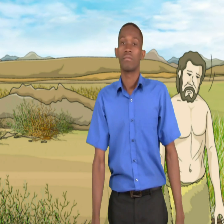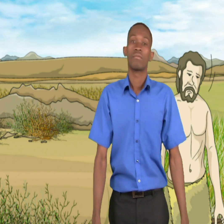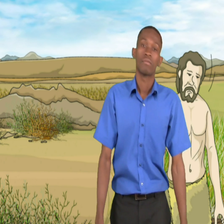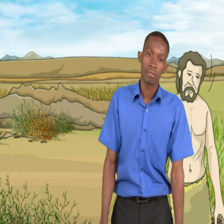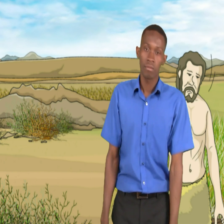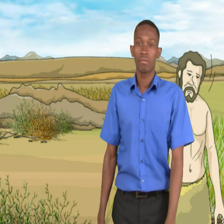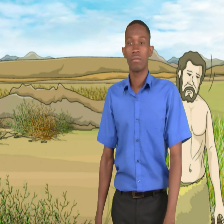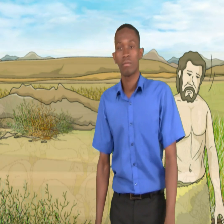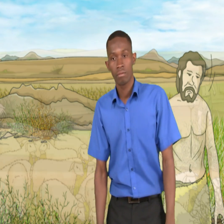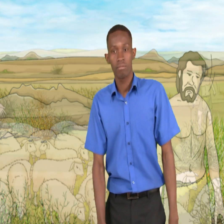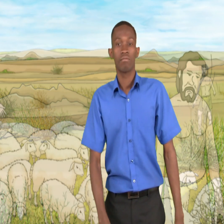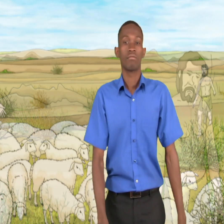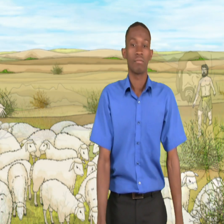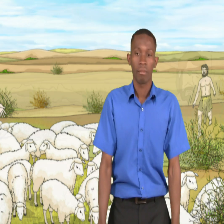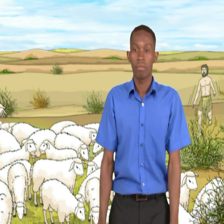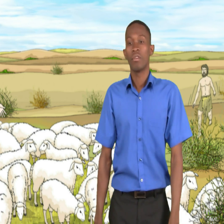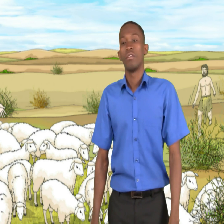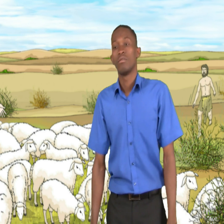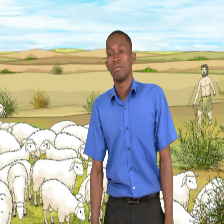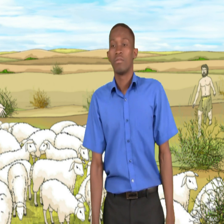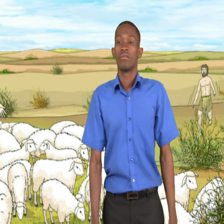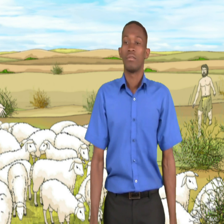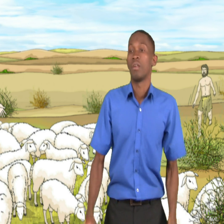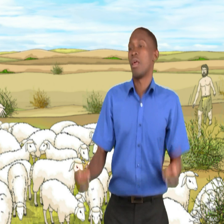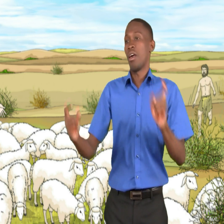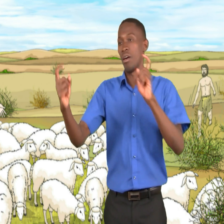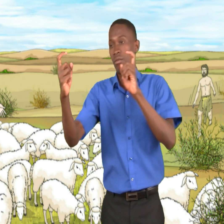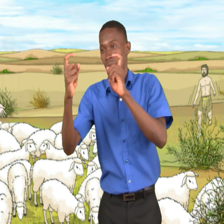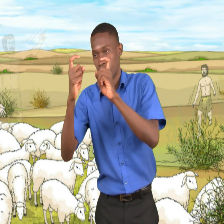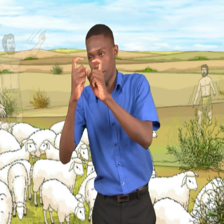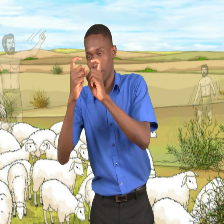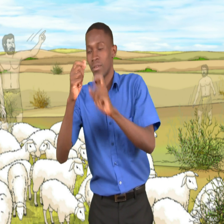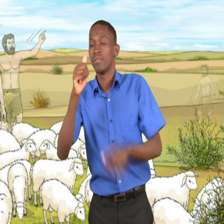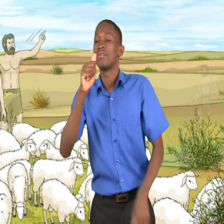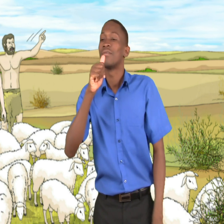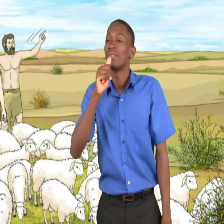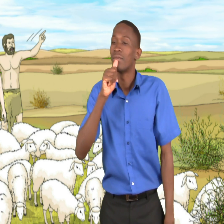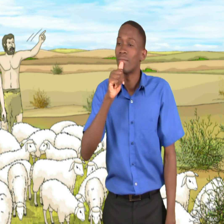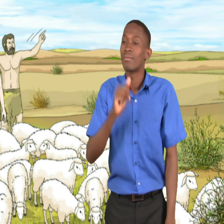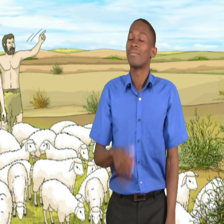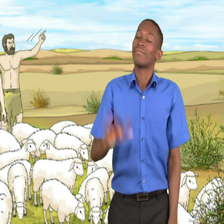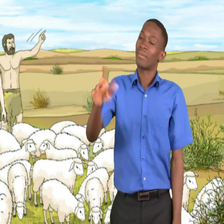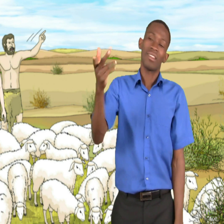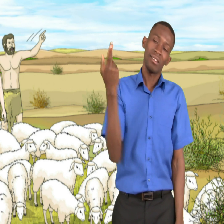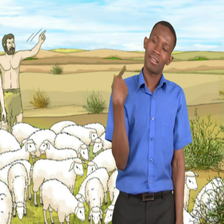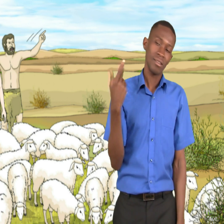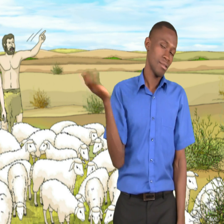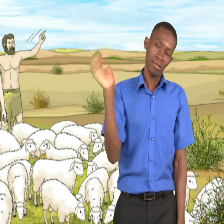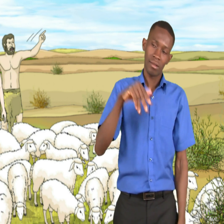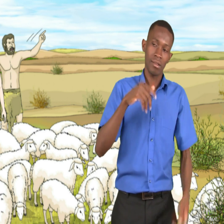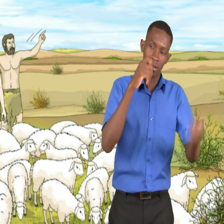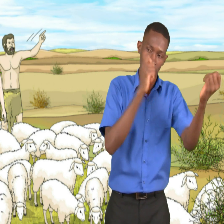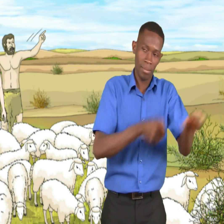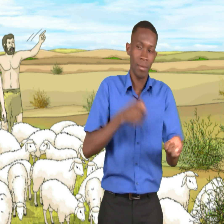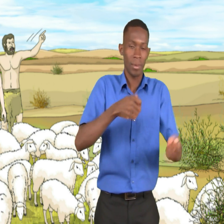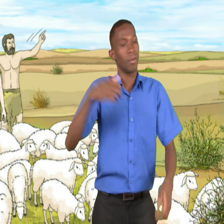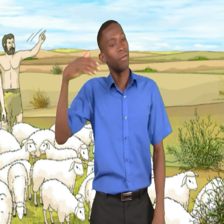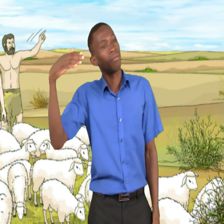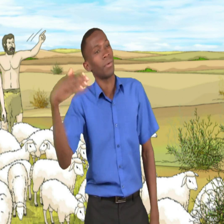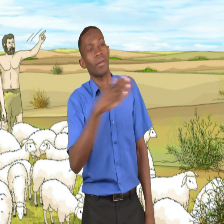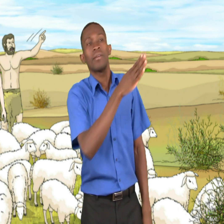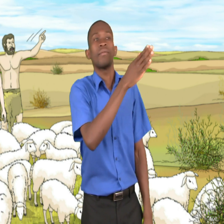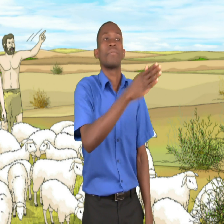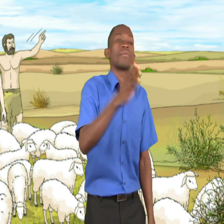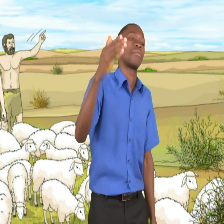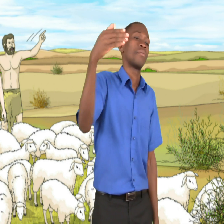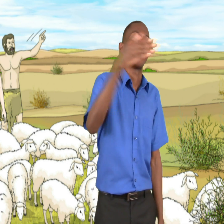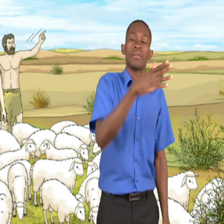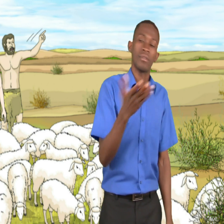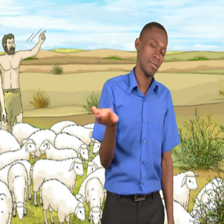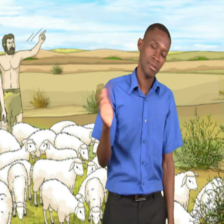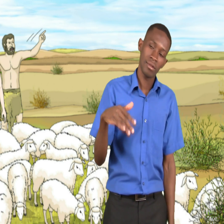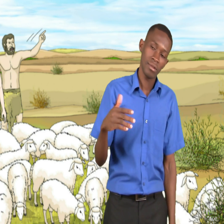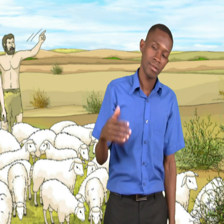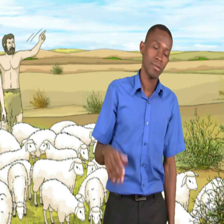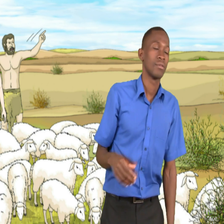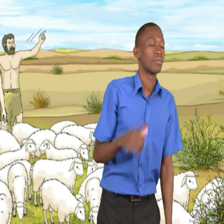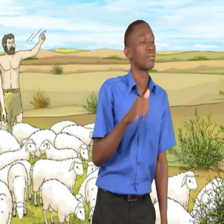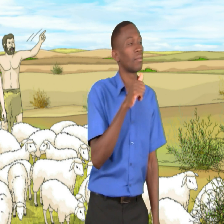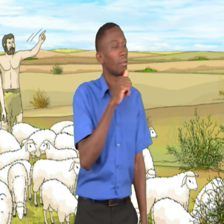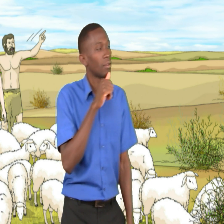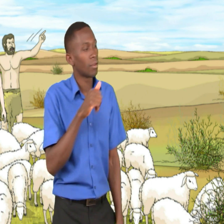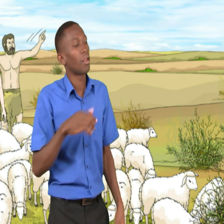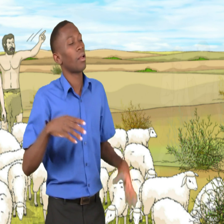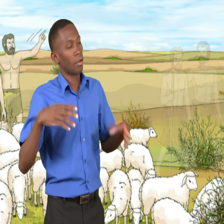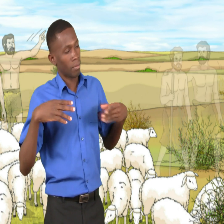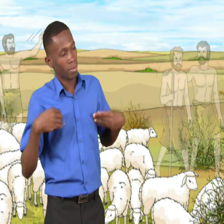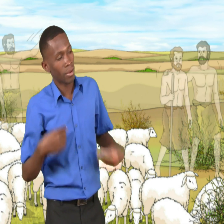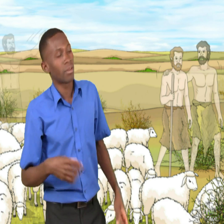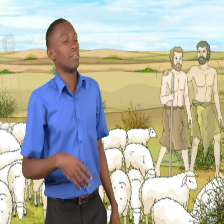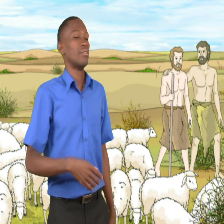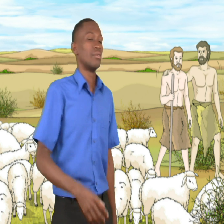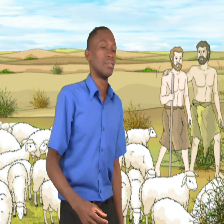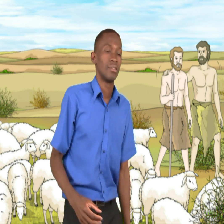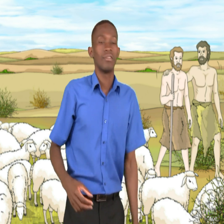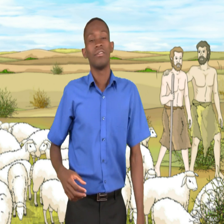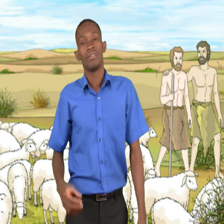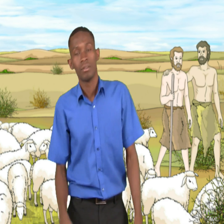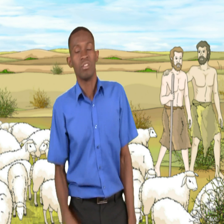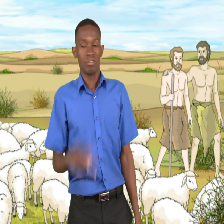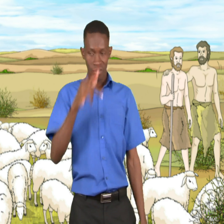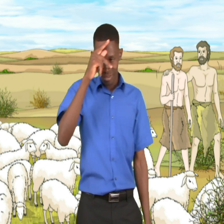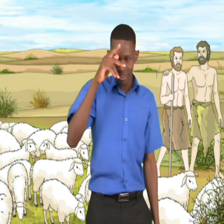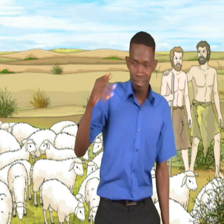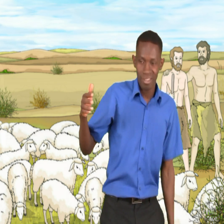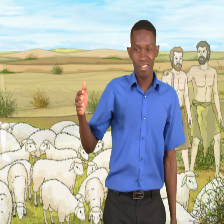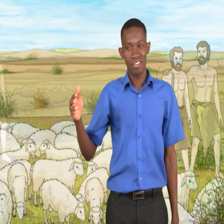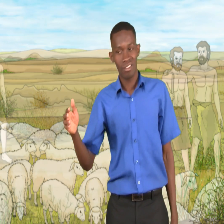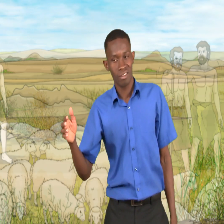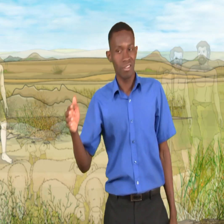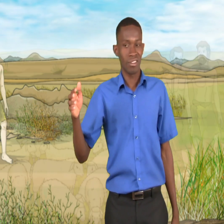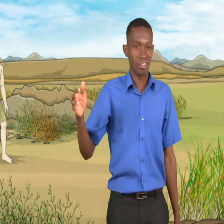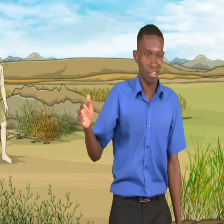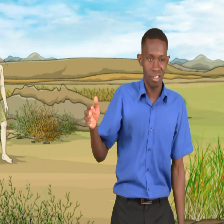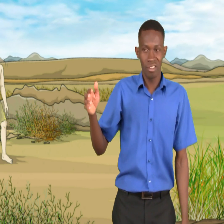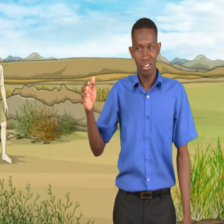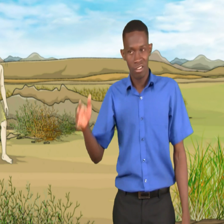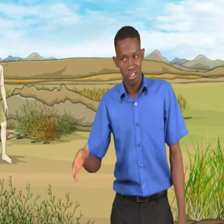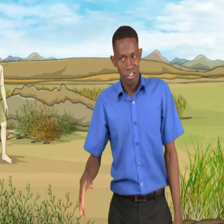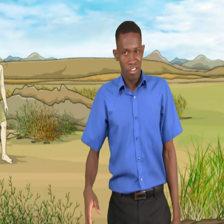Then Cain said to his brother Abel, “Let us go out to the field.”